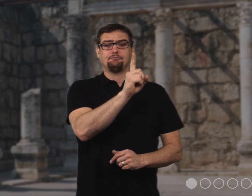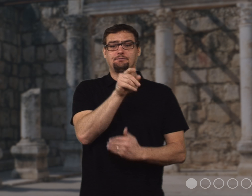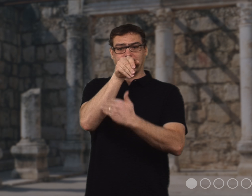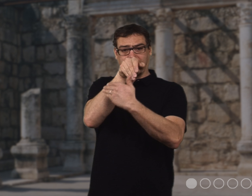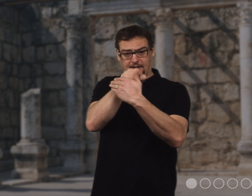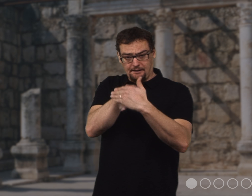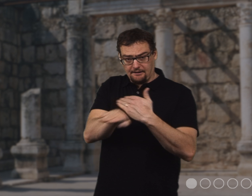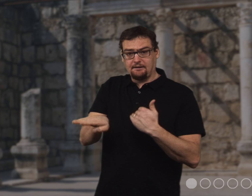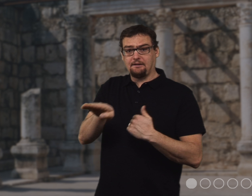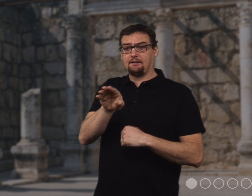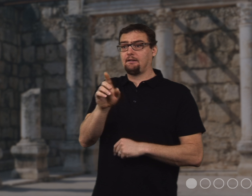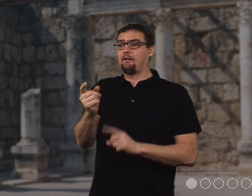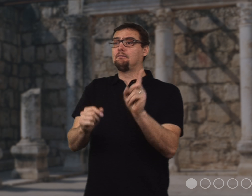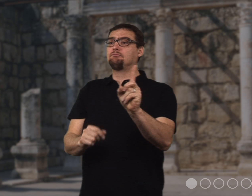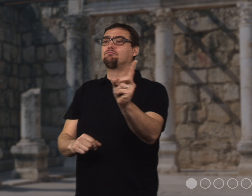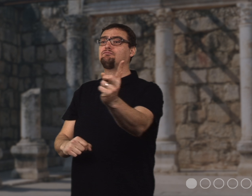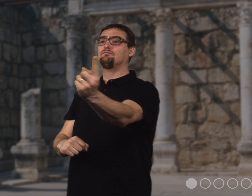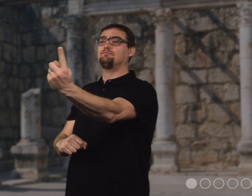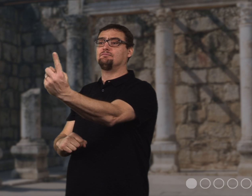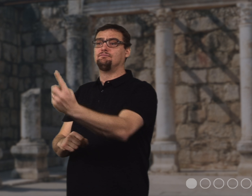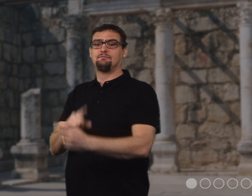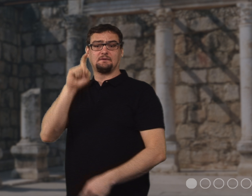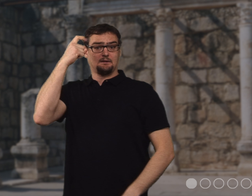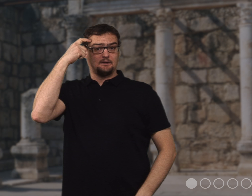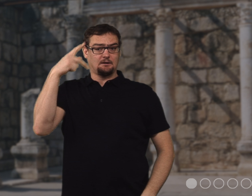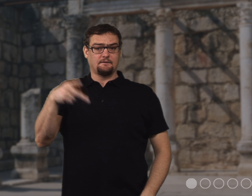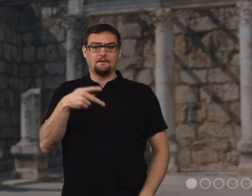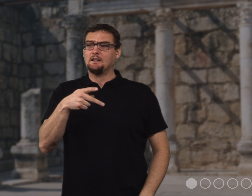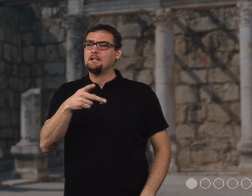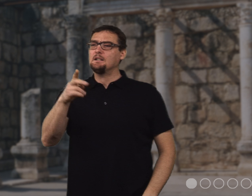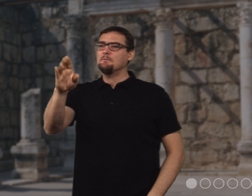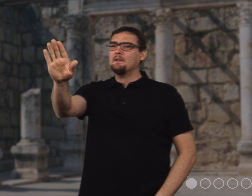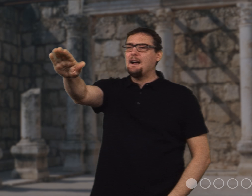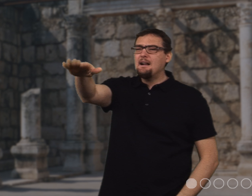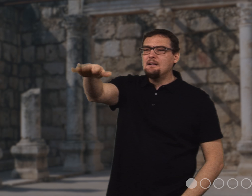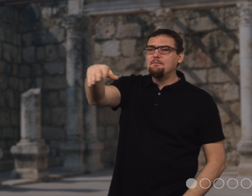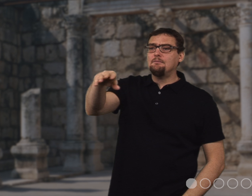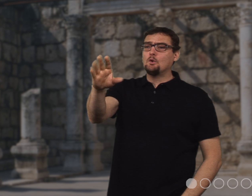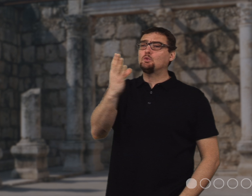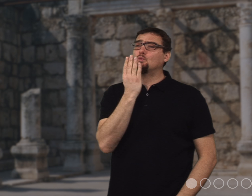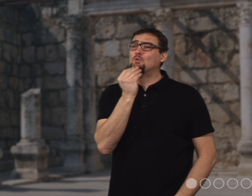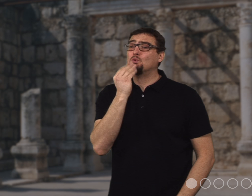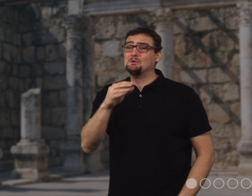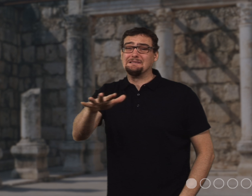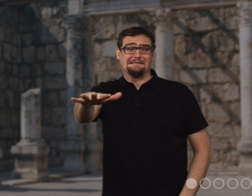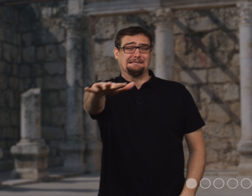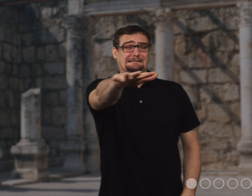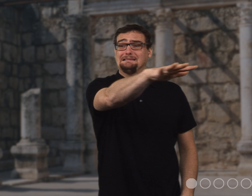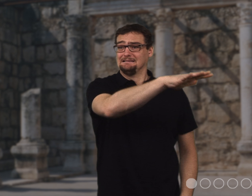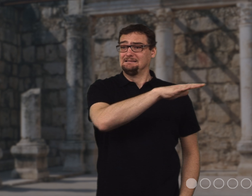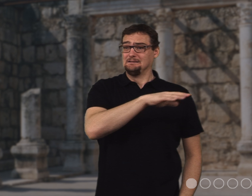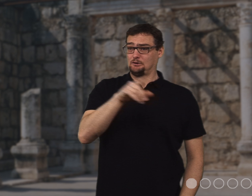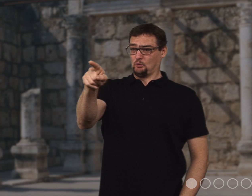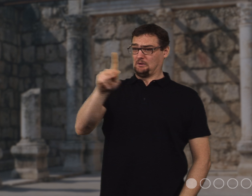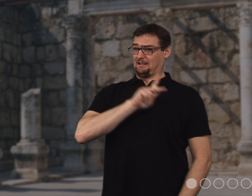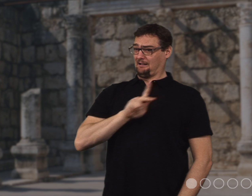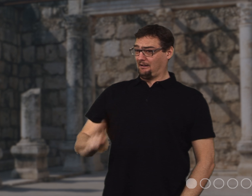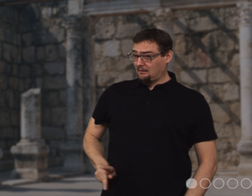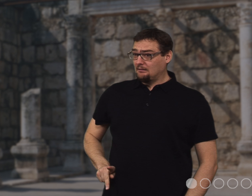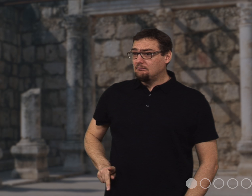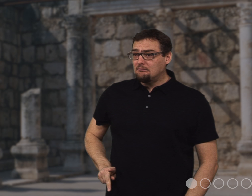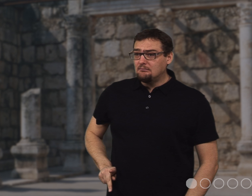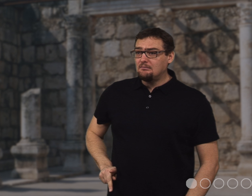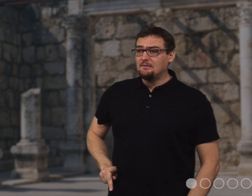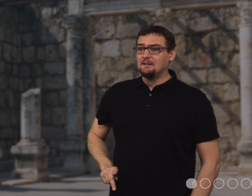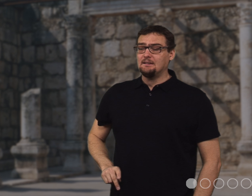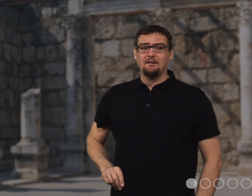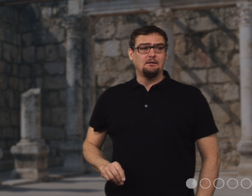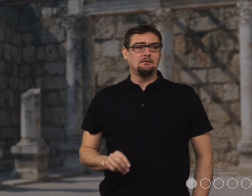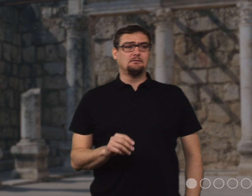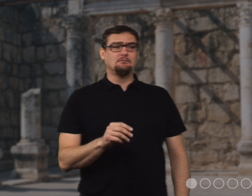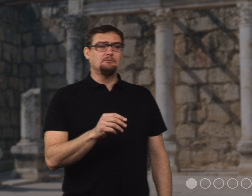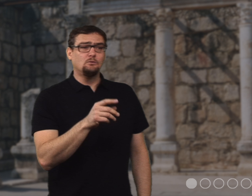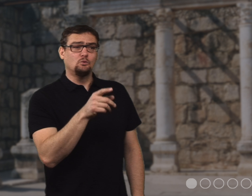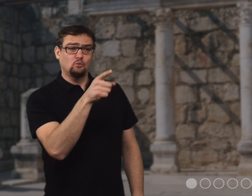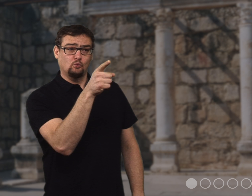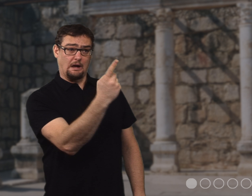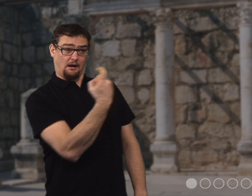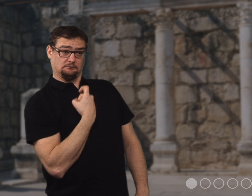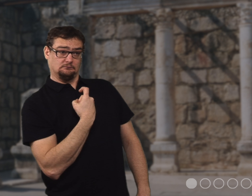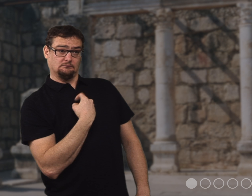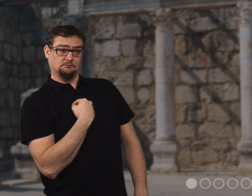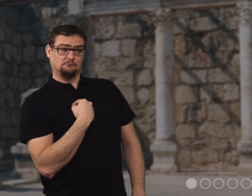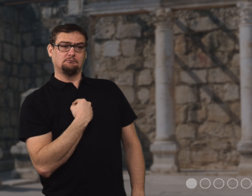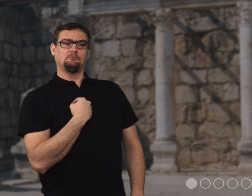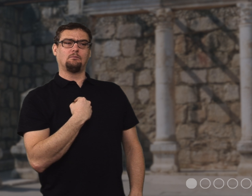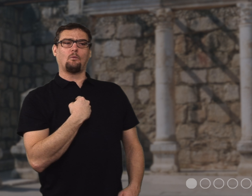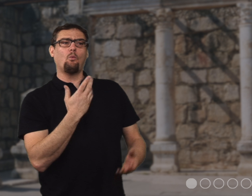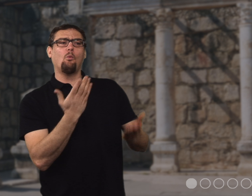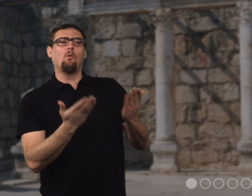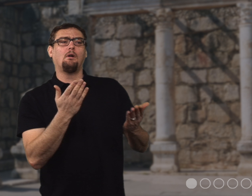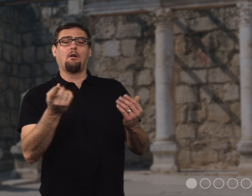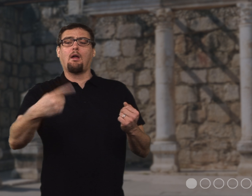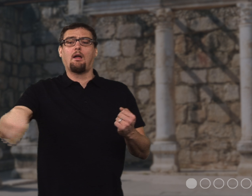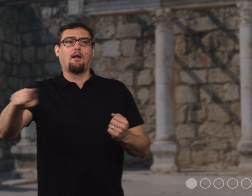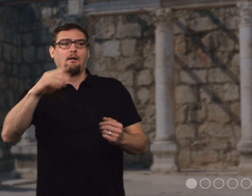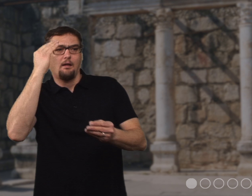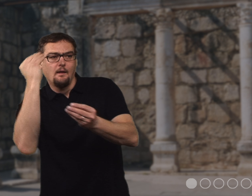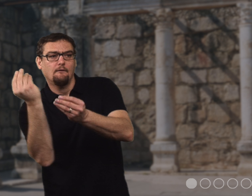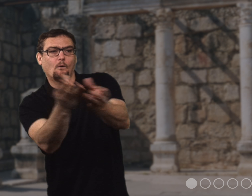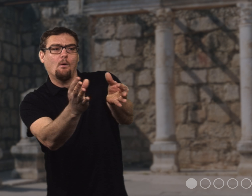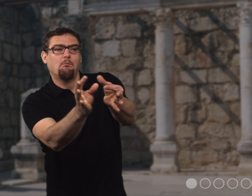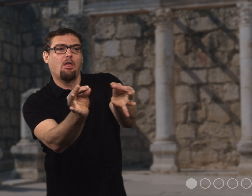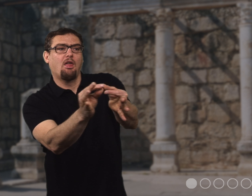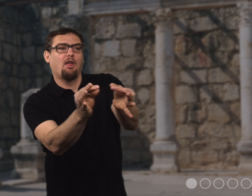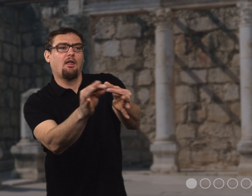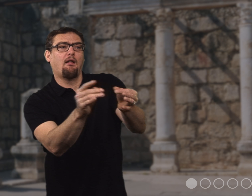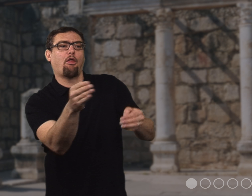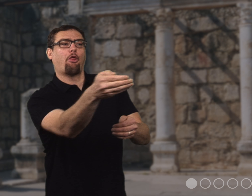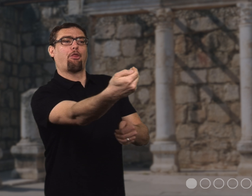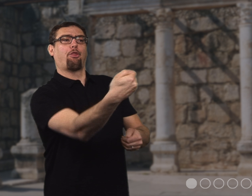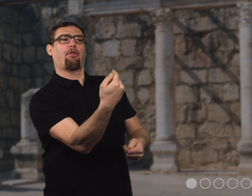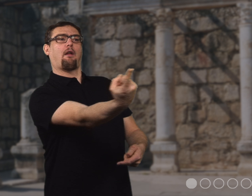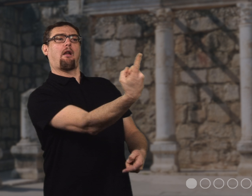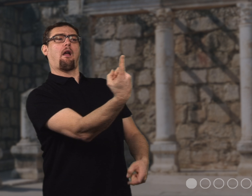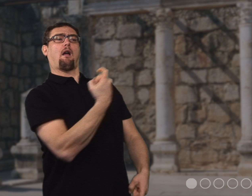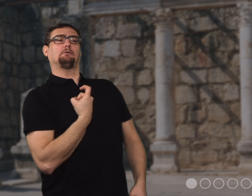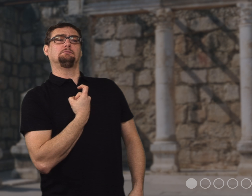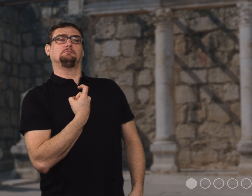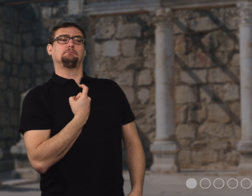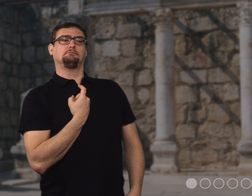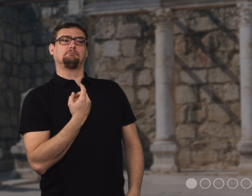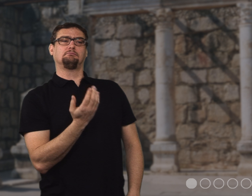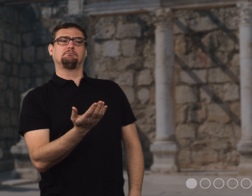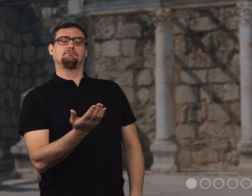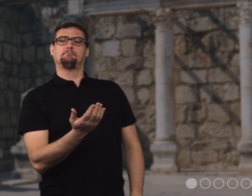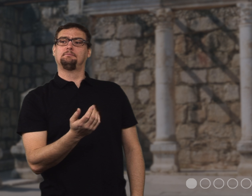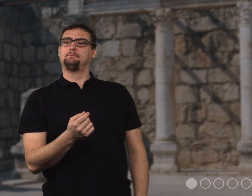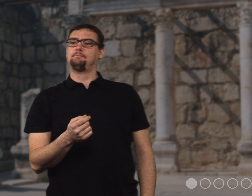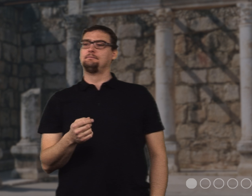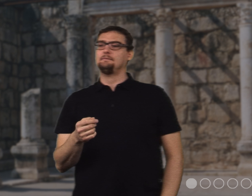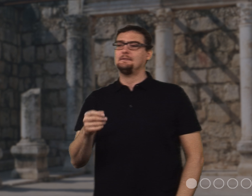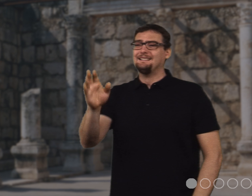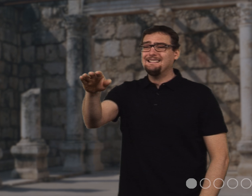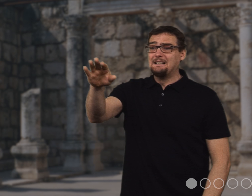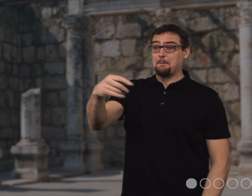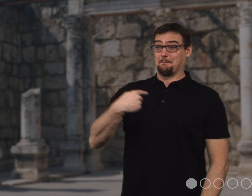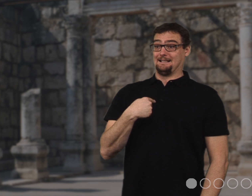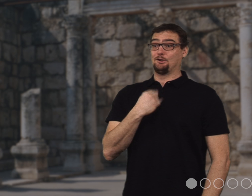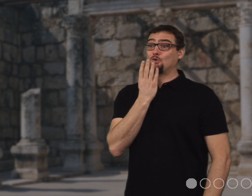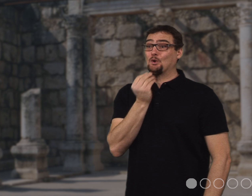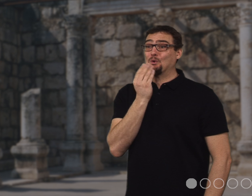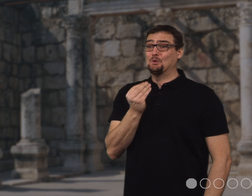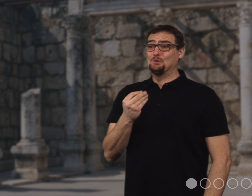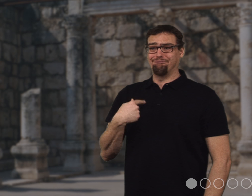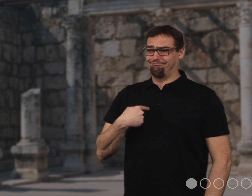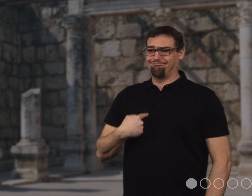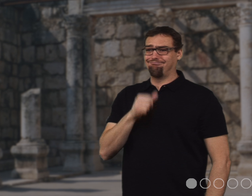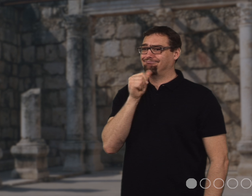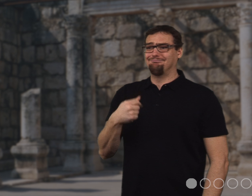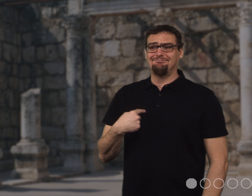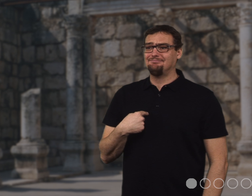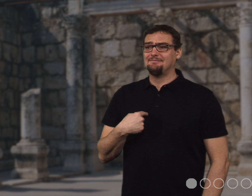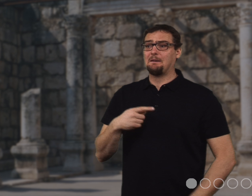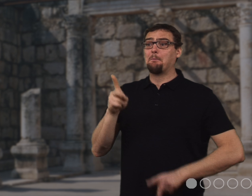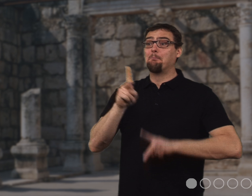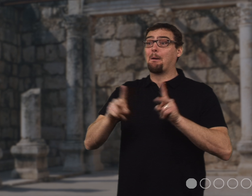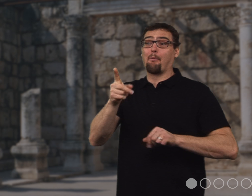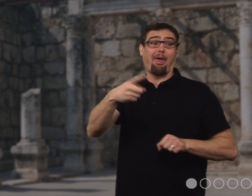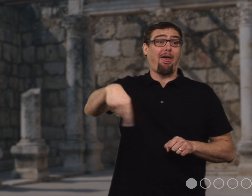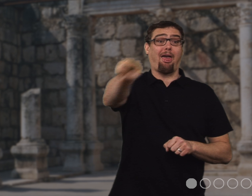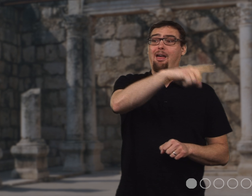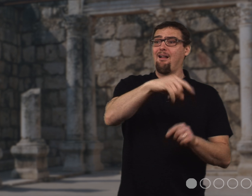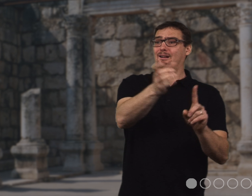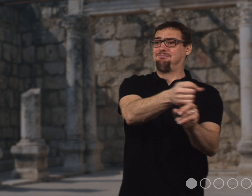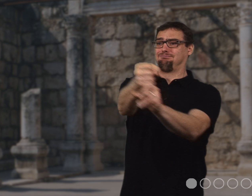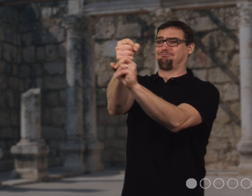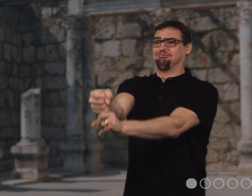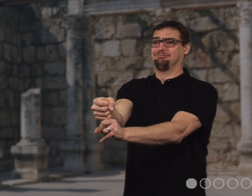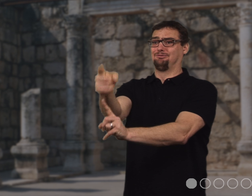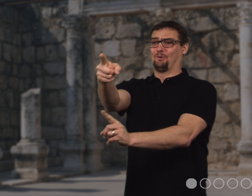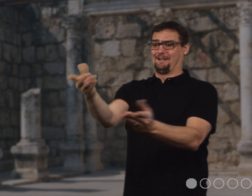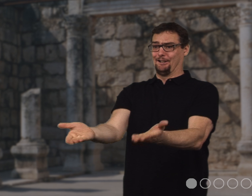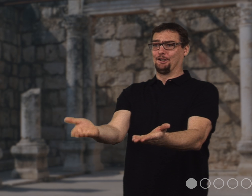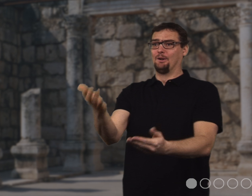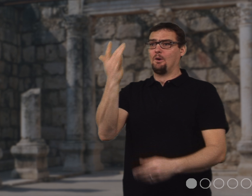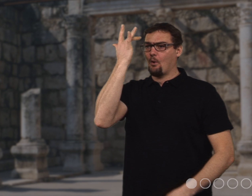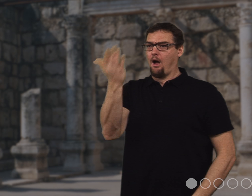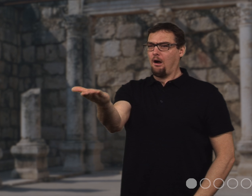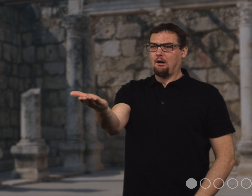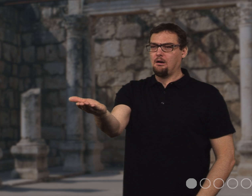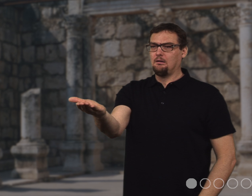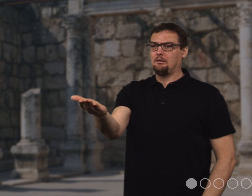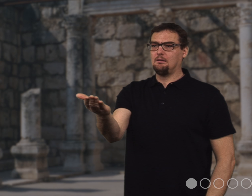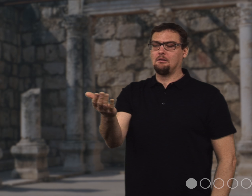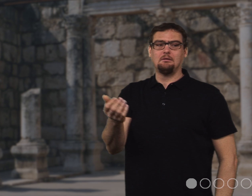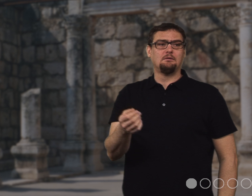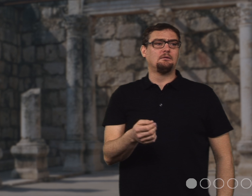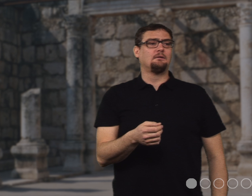“Are you saying this on your own,” Jesus asked, “or did others tell you about Me?” “Am I a Jew?” Pilate replied.